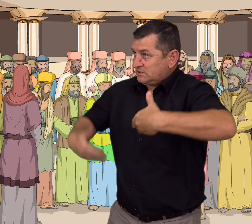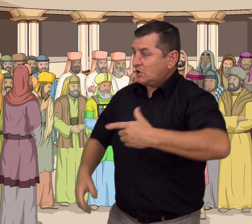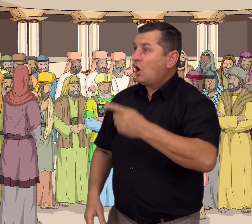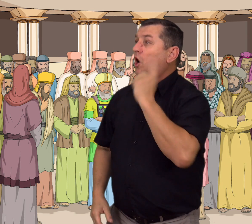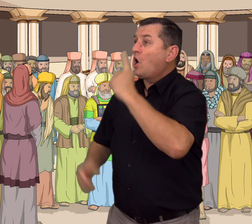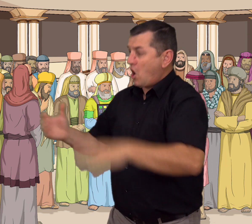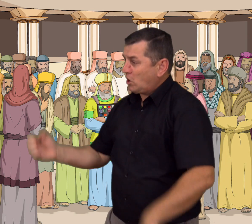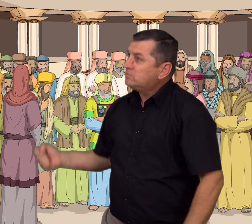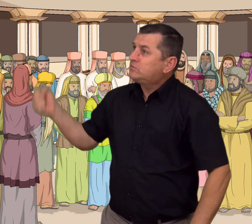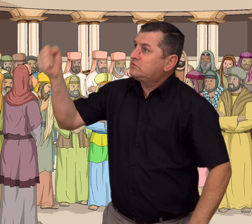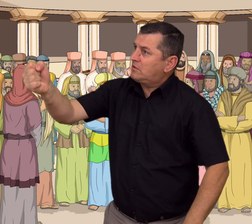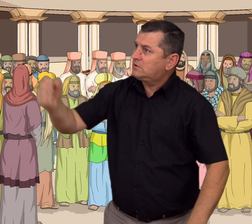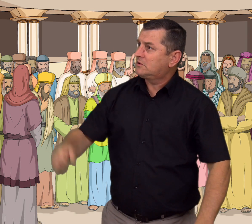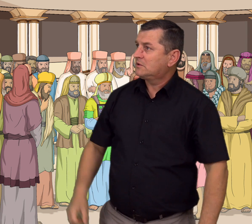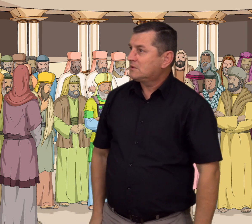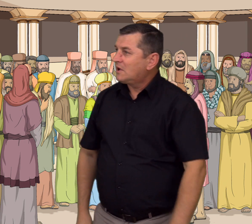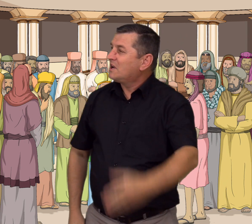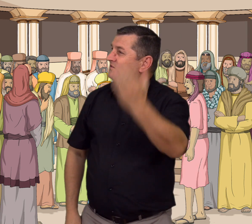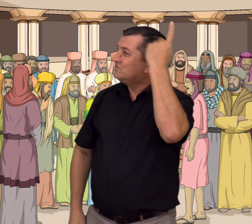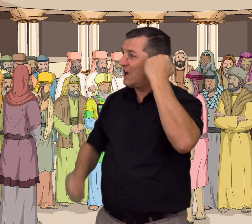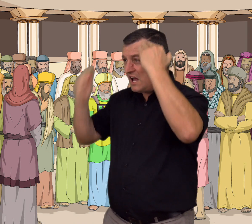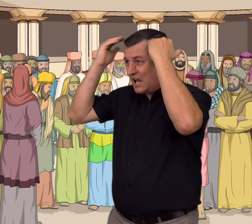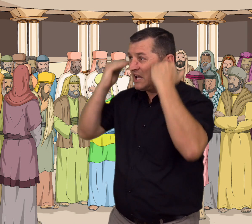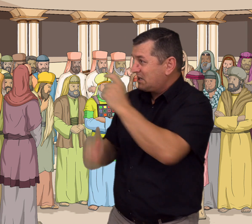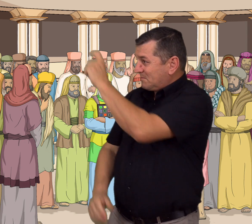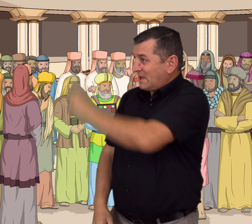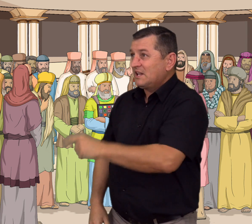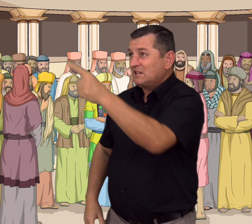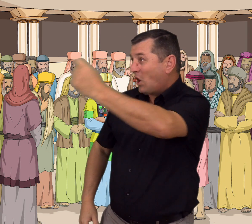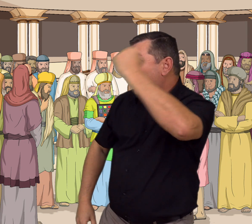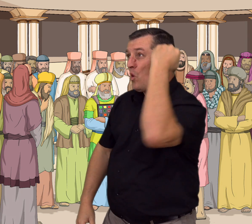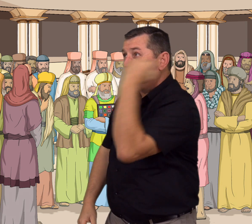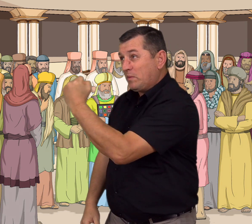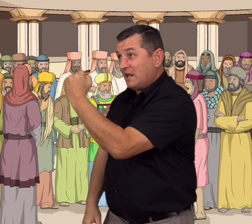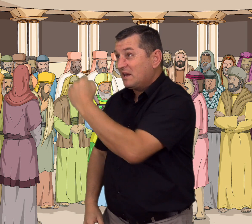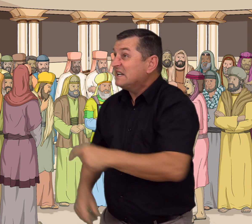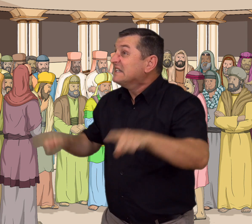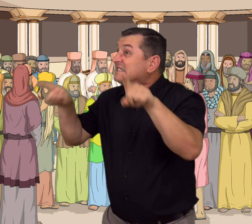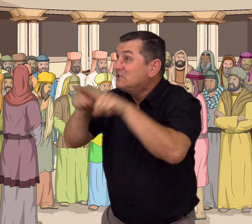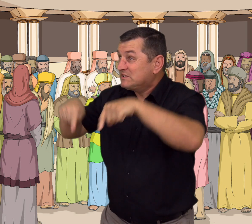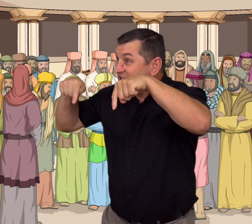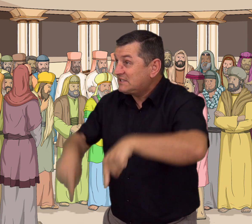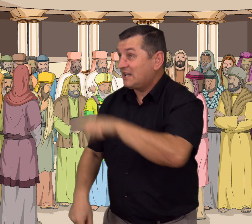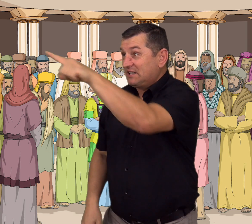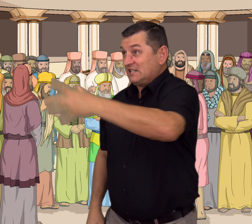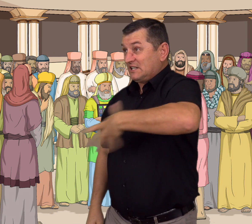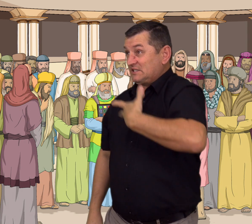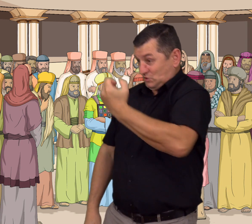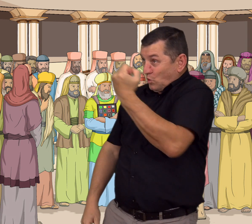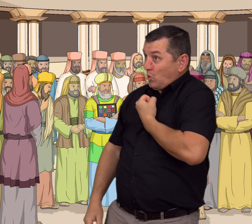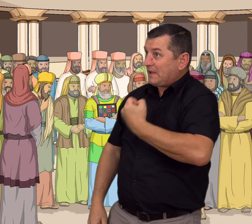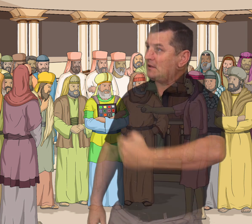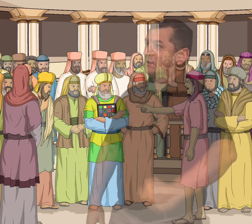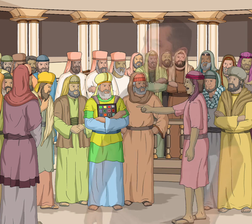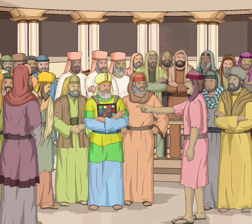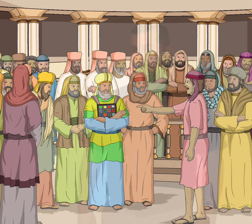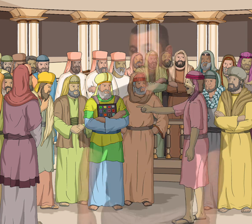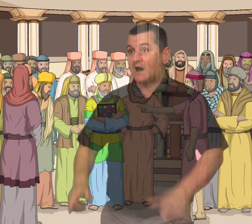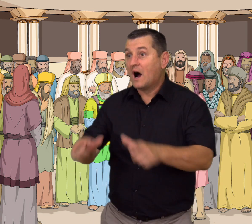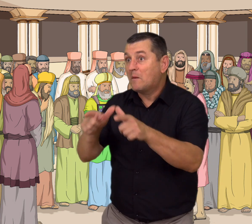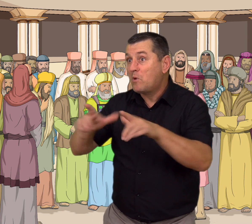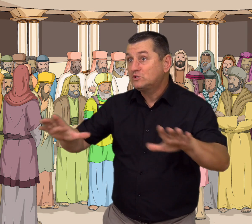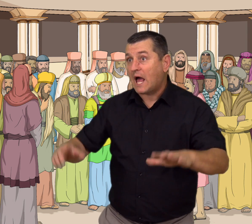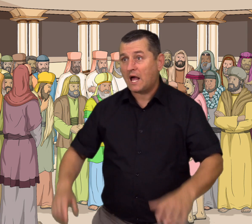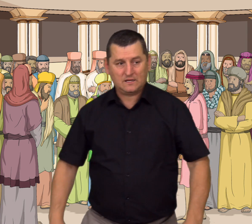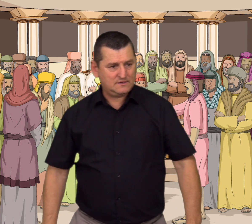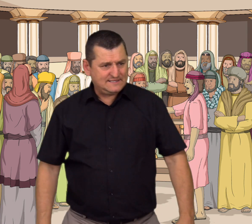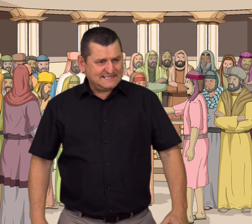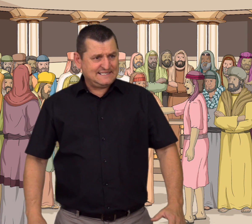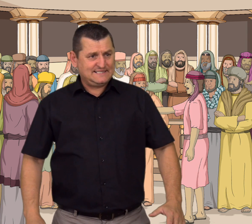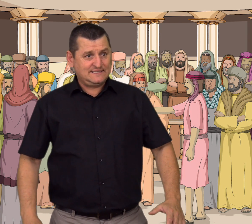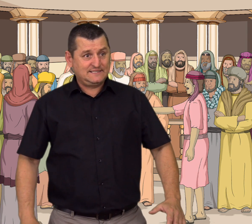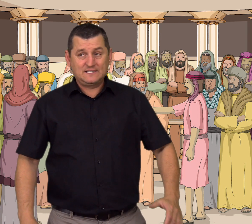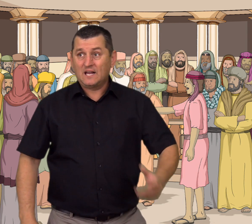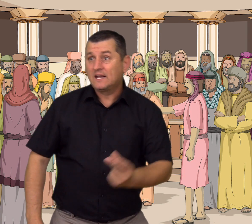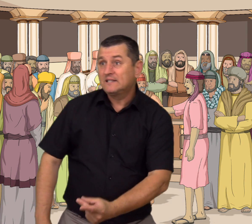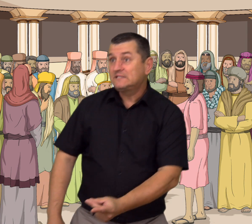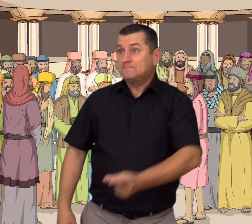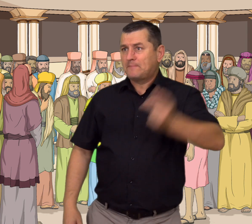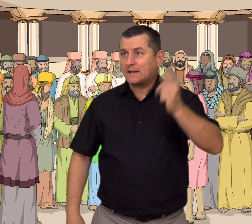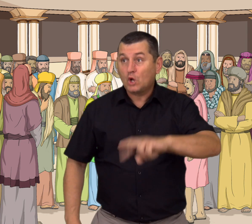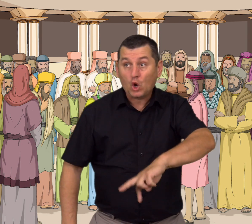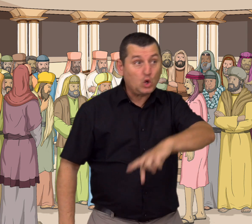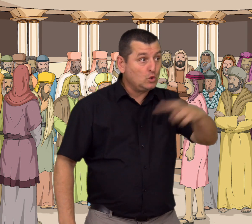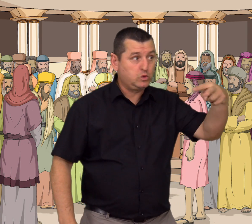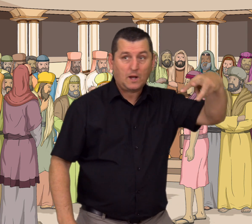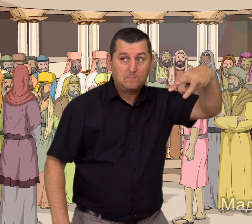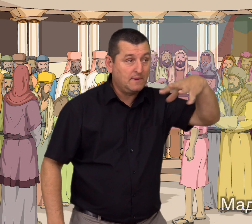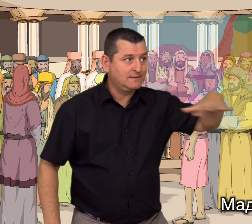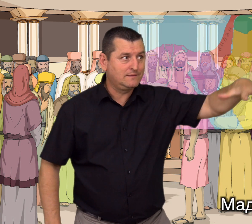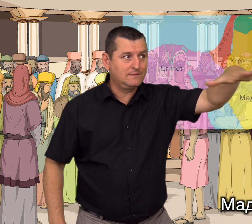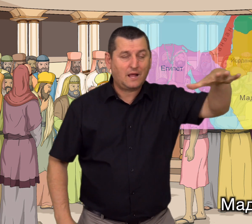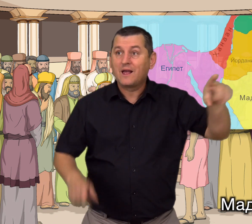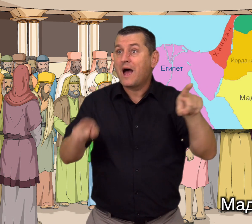Do you want to kill me as you killed the Egyptian yesterday?’